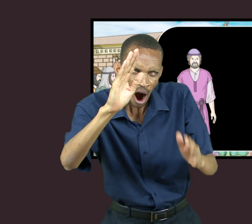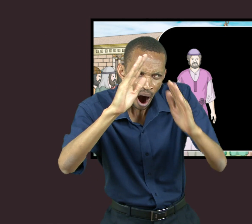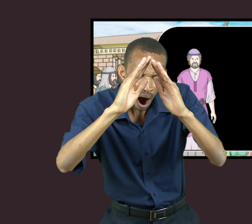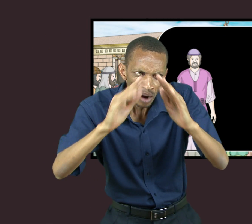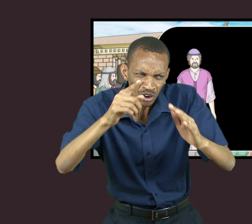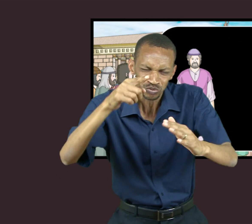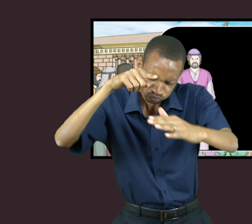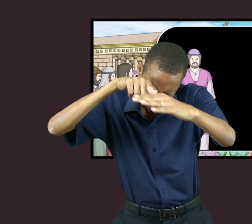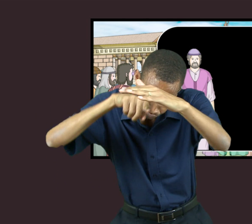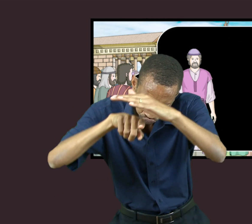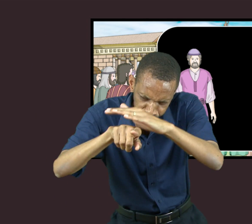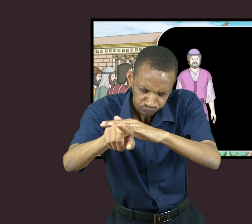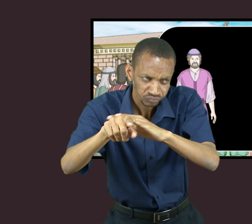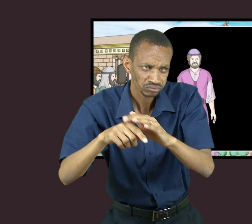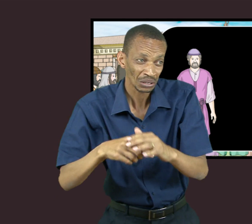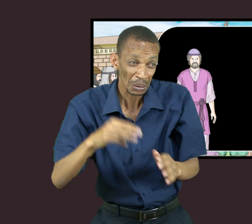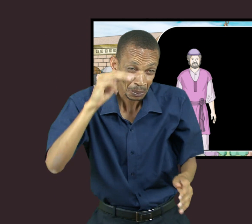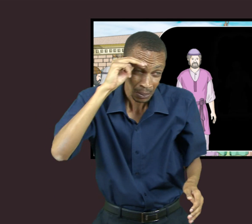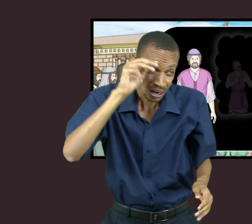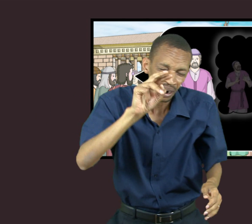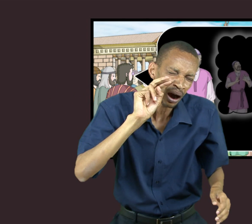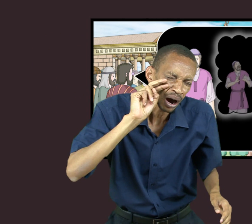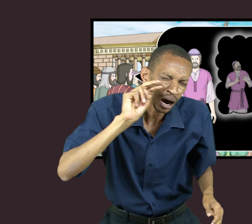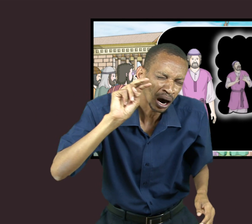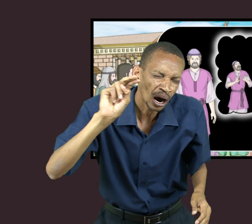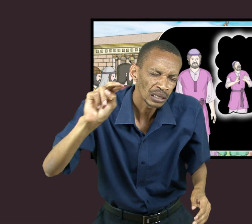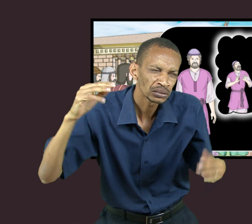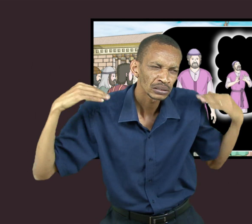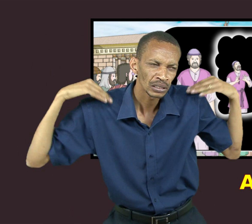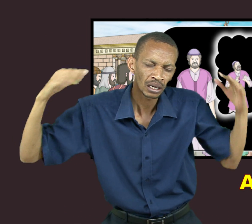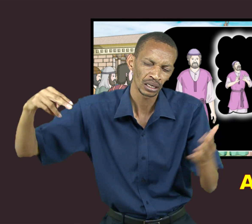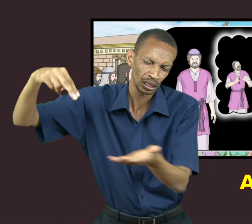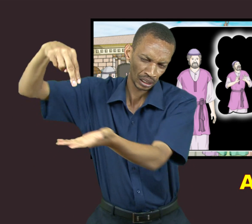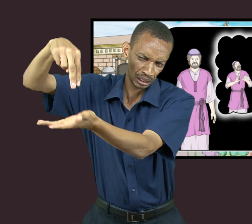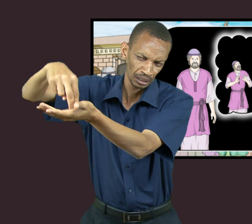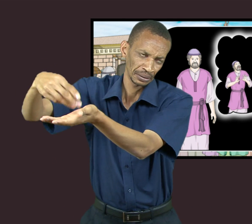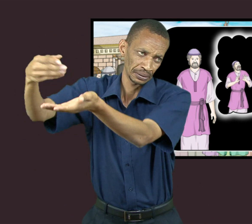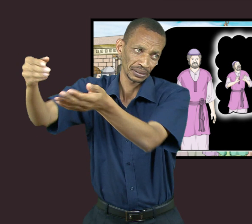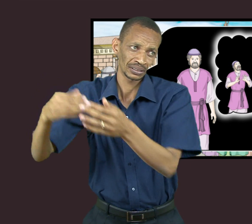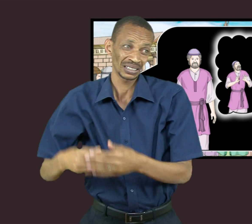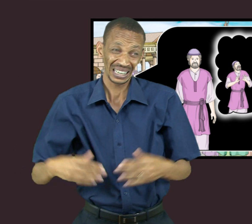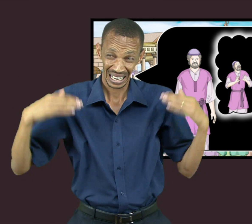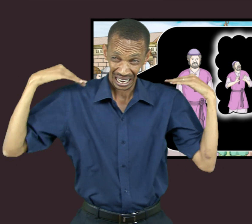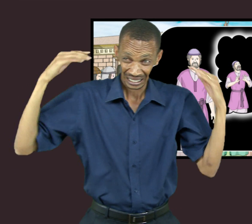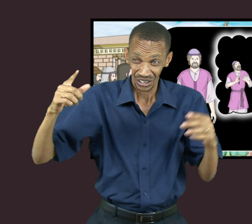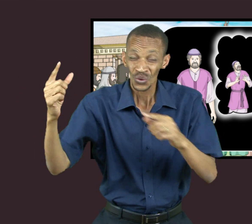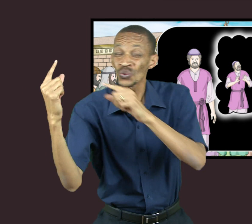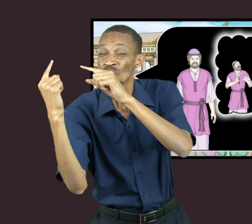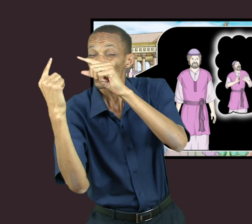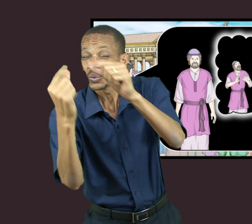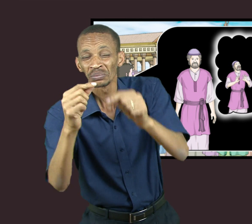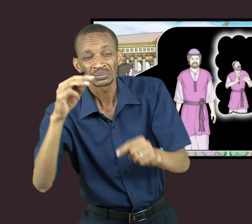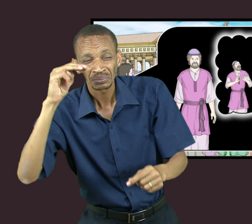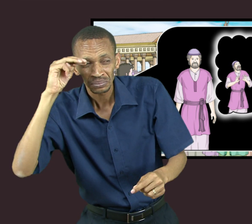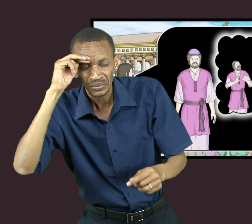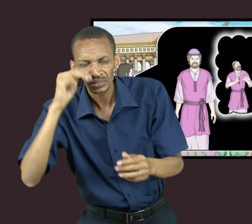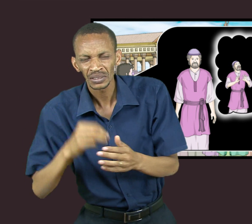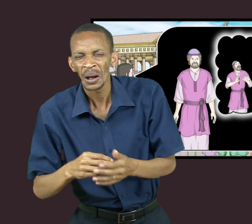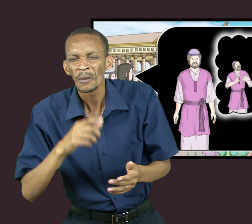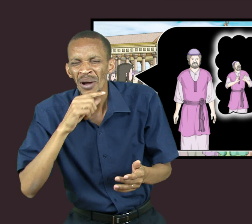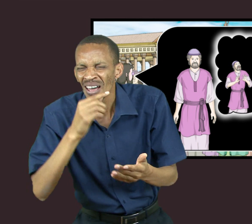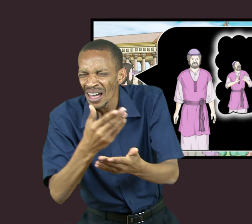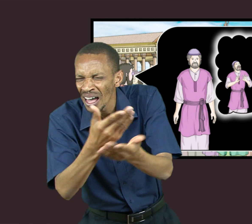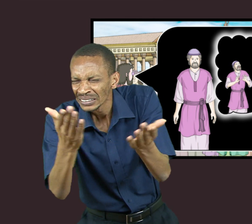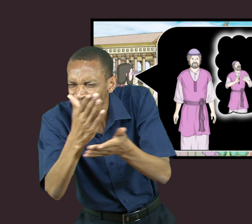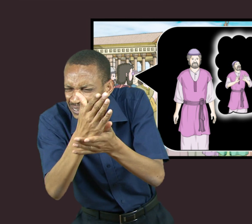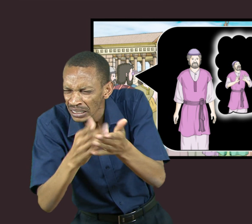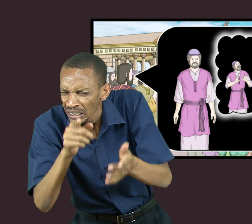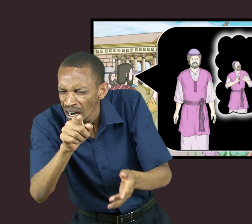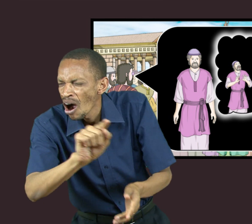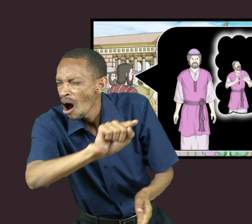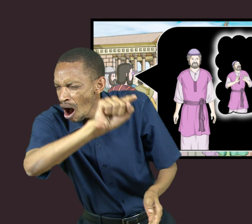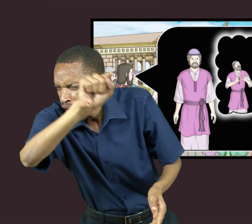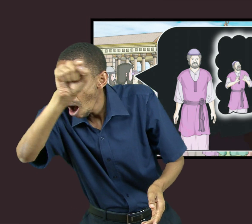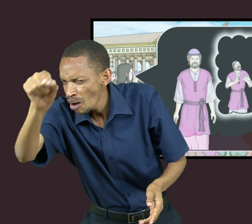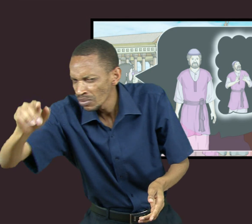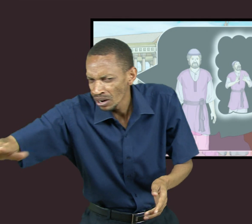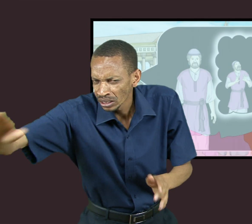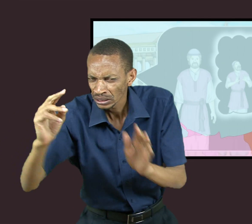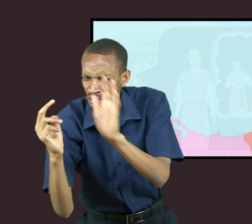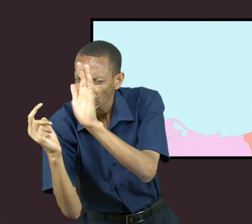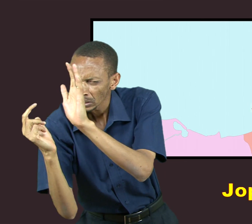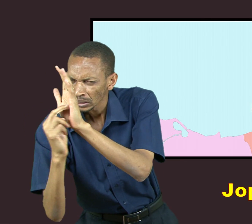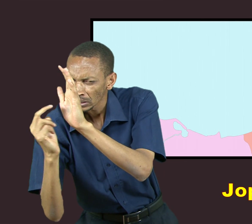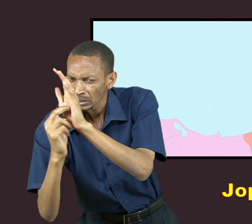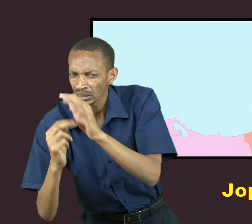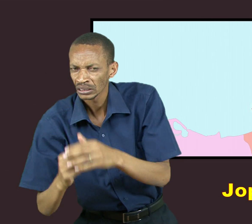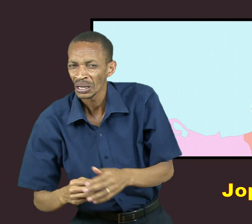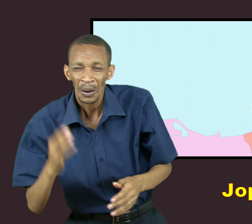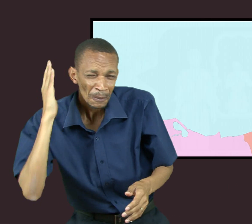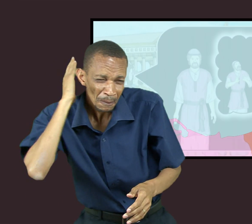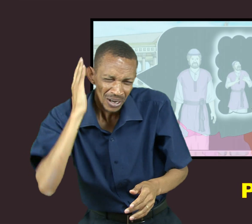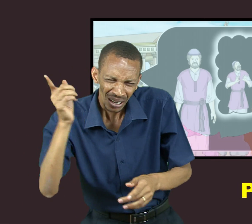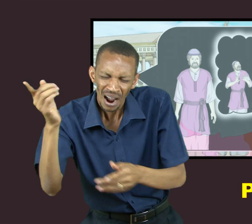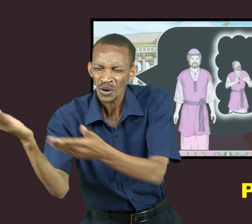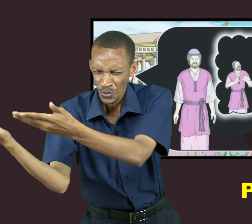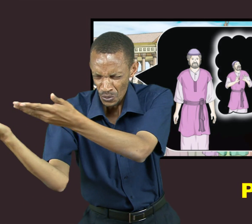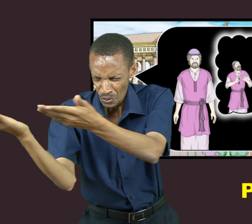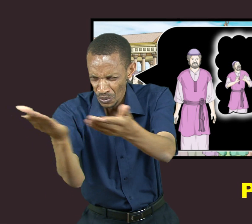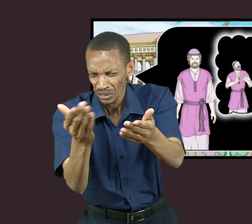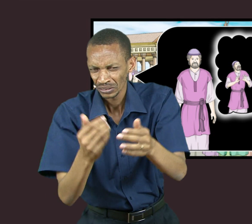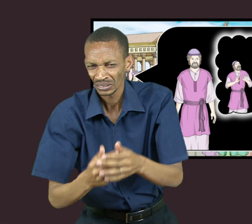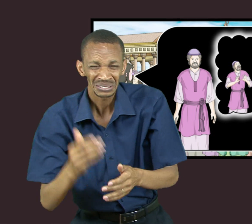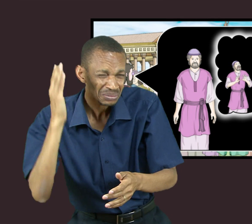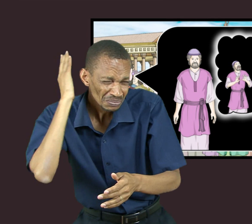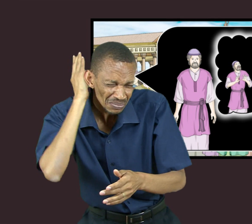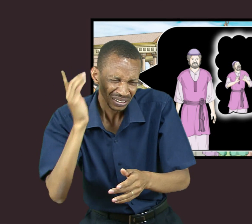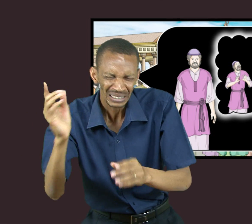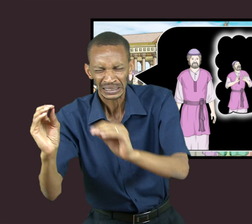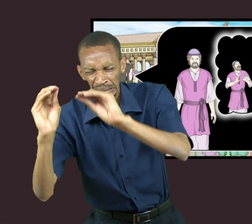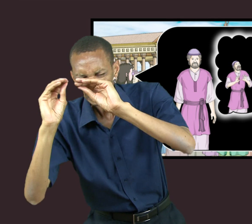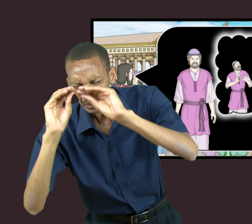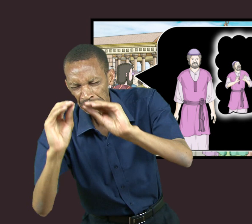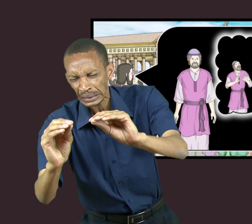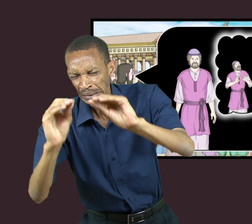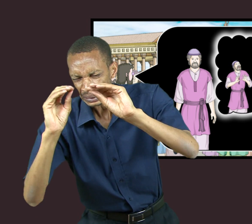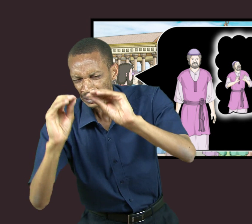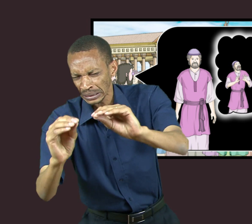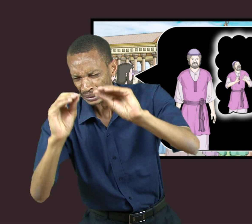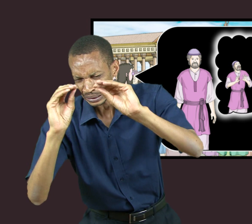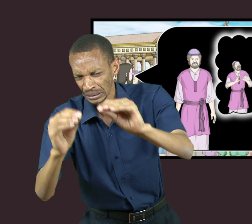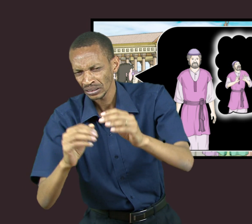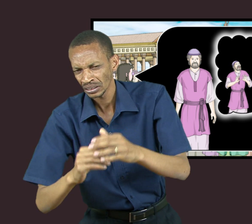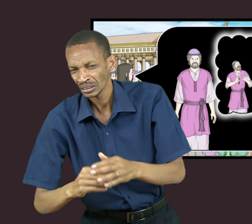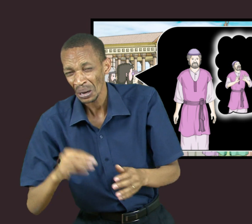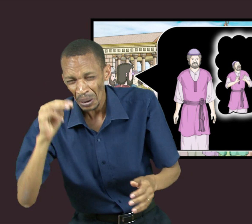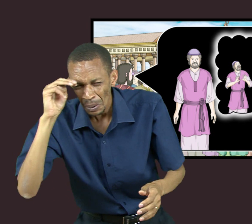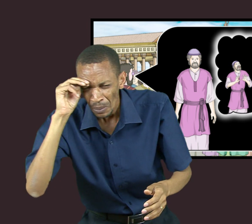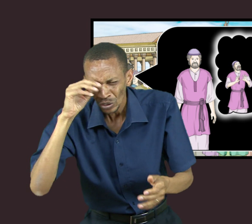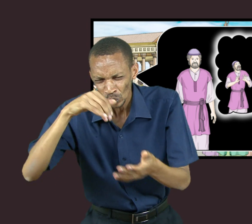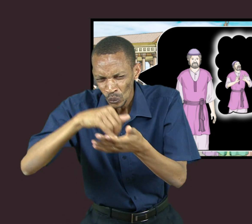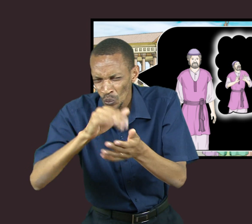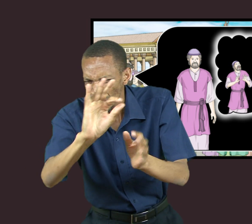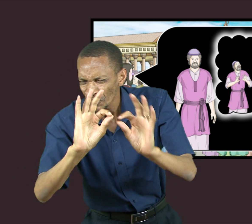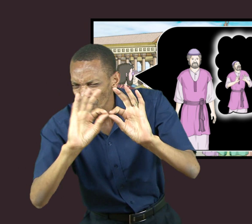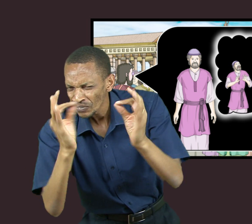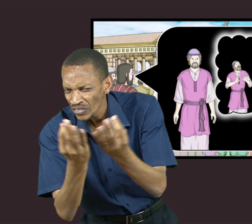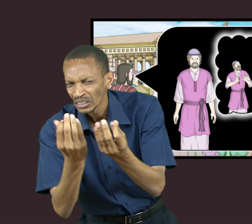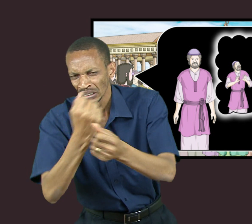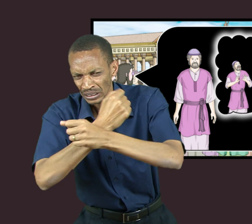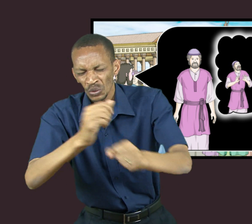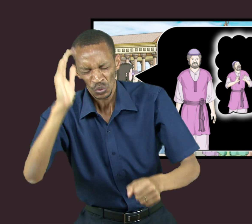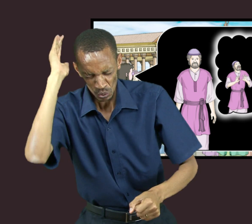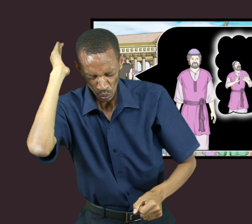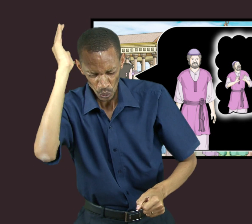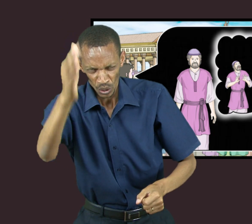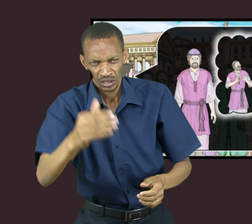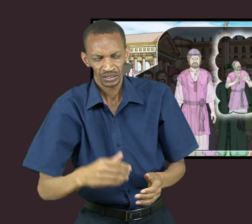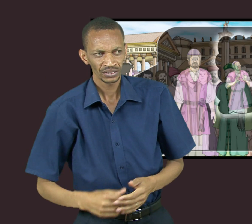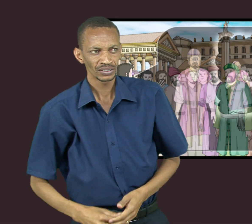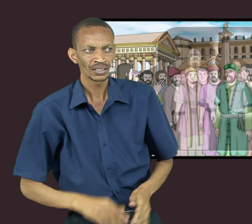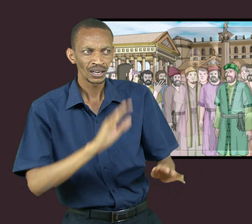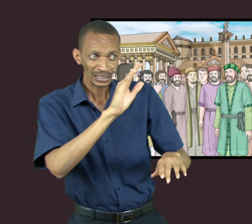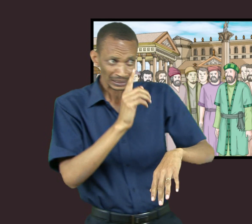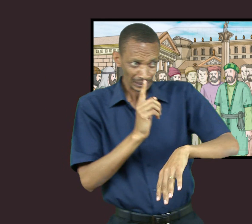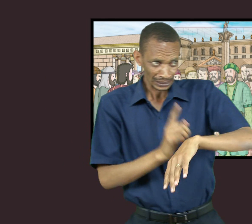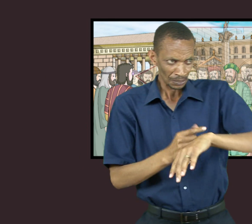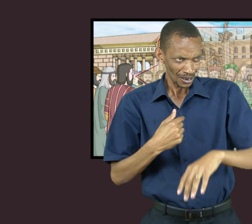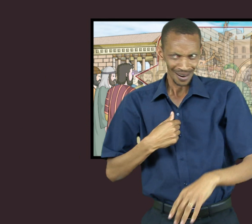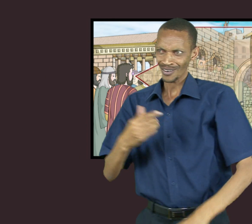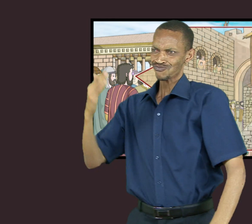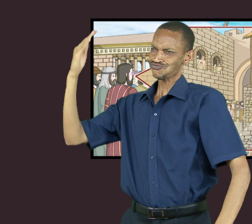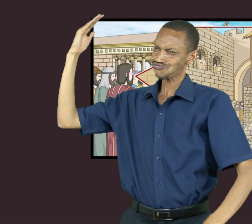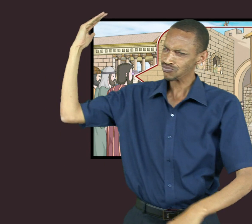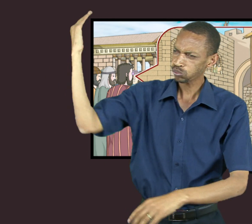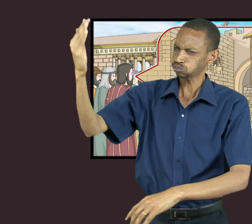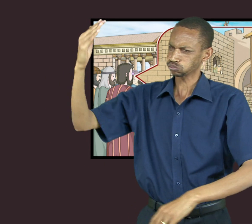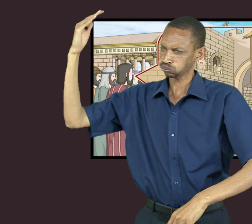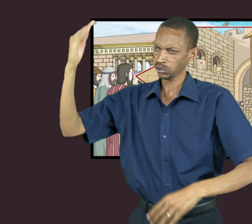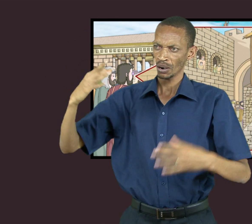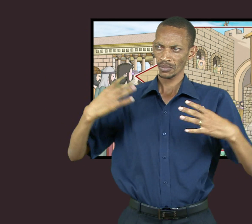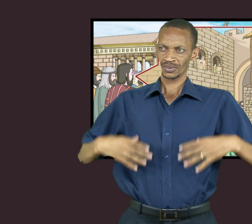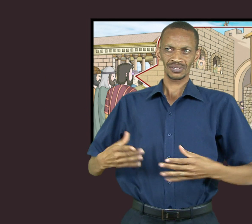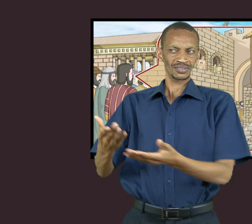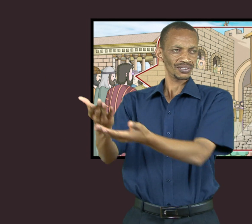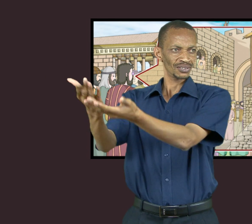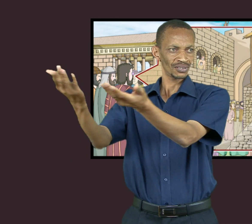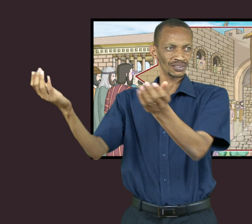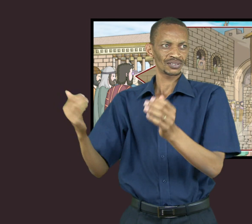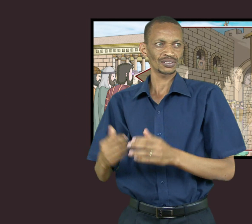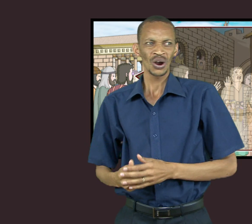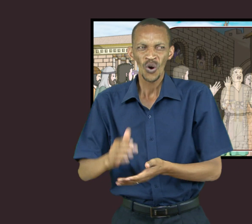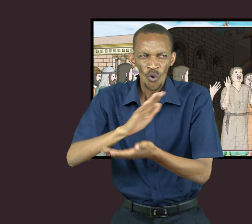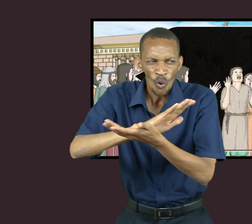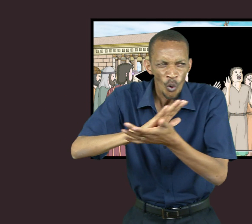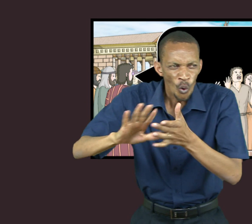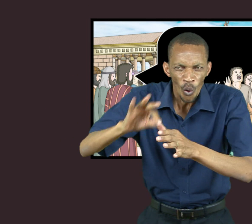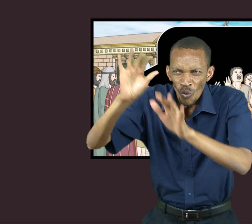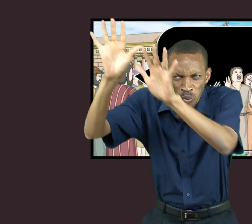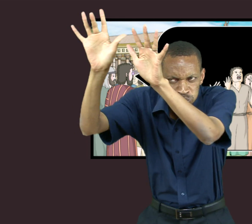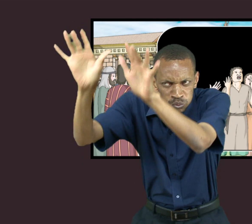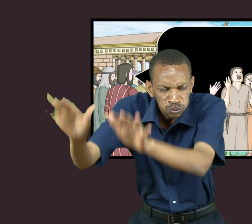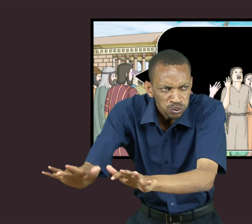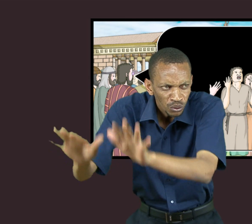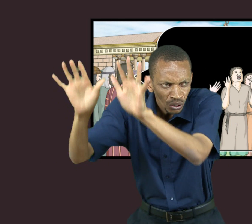He told us how he had seen an angel standing in his house and saying, ‘Send to Joppa for Simon who is called Peter. He will convey to you a message by which you and all your household will be saved.’